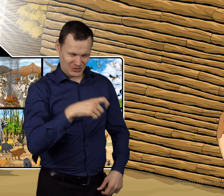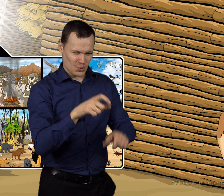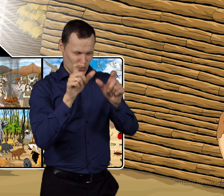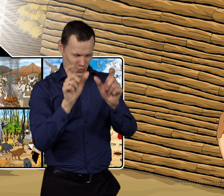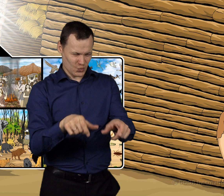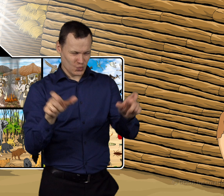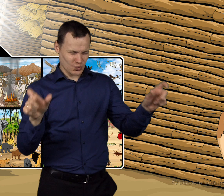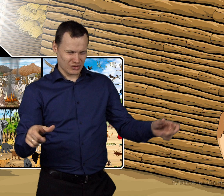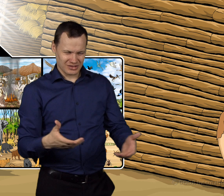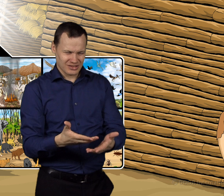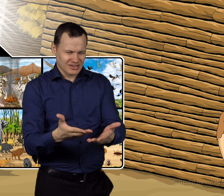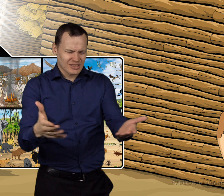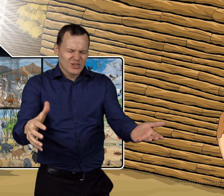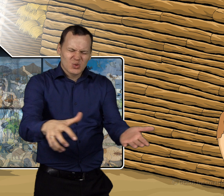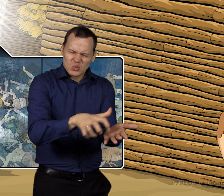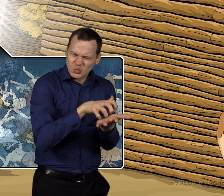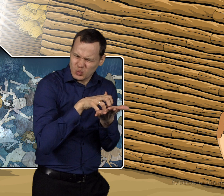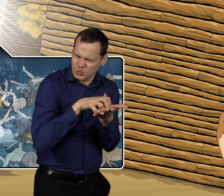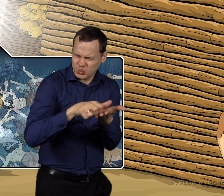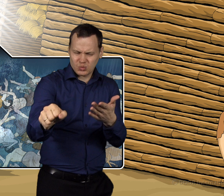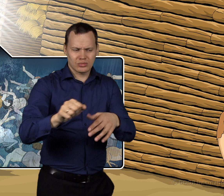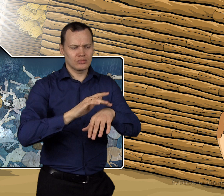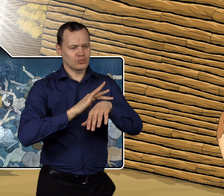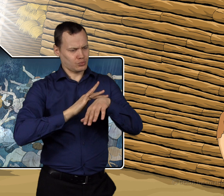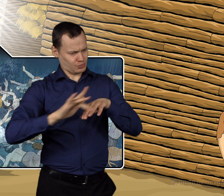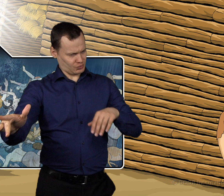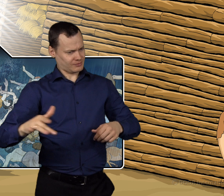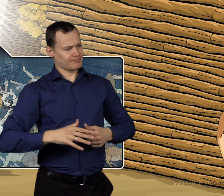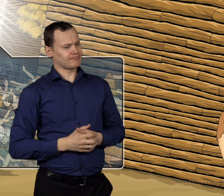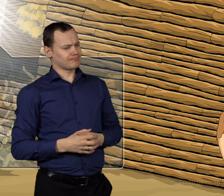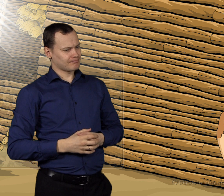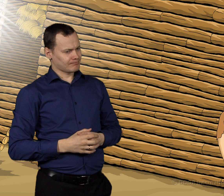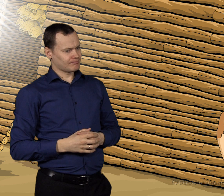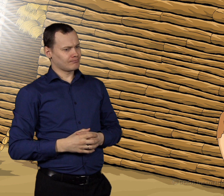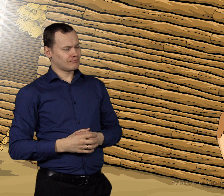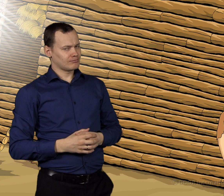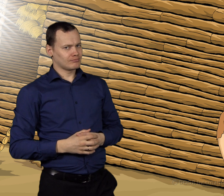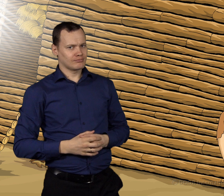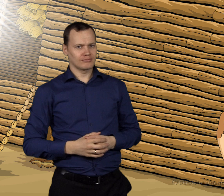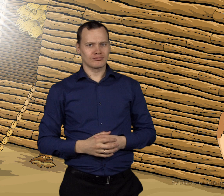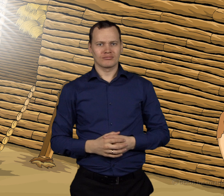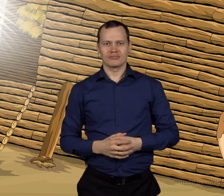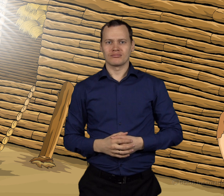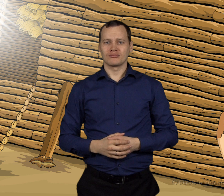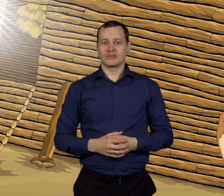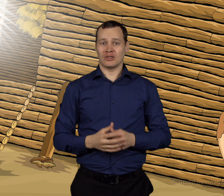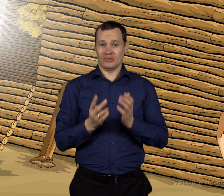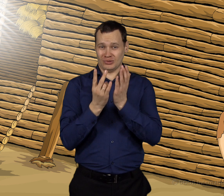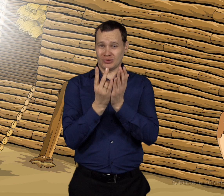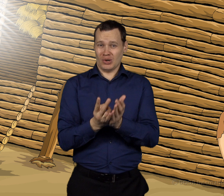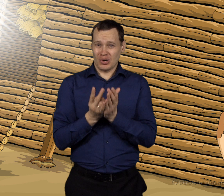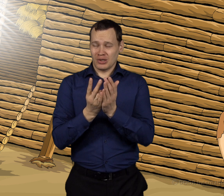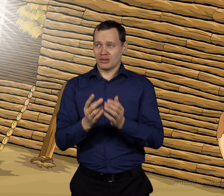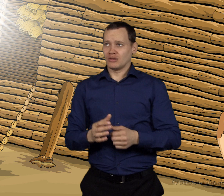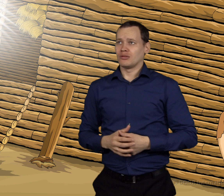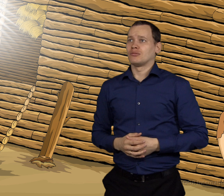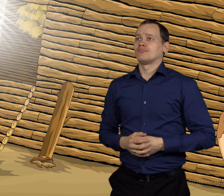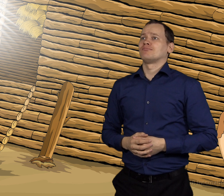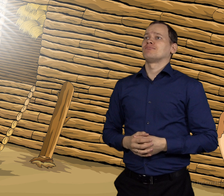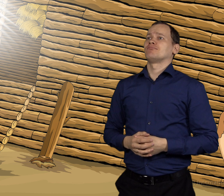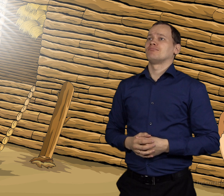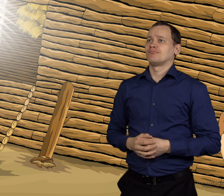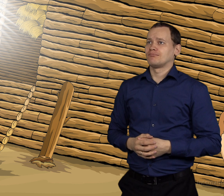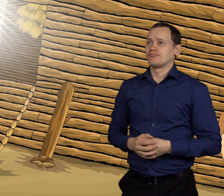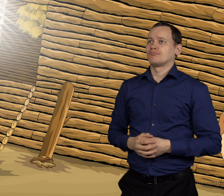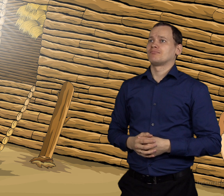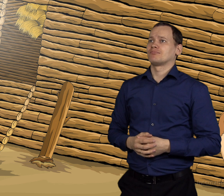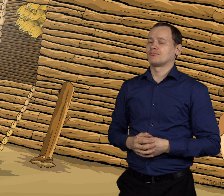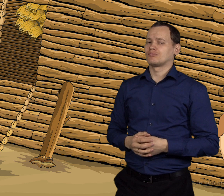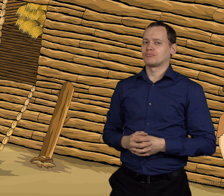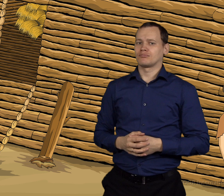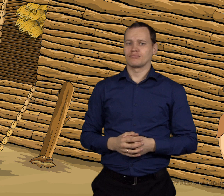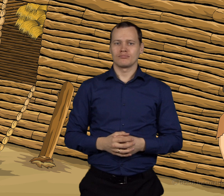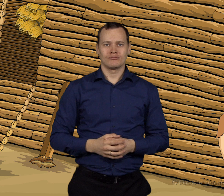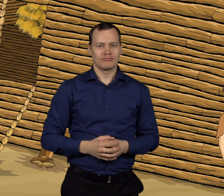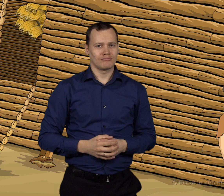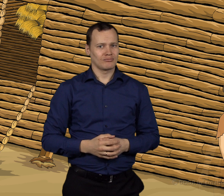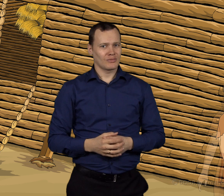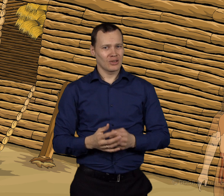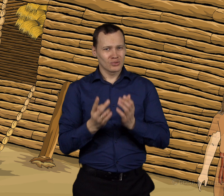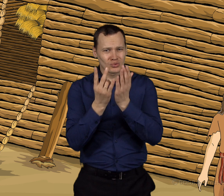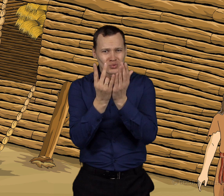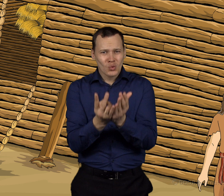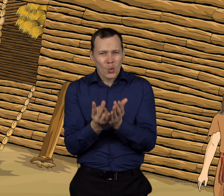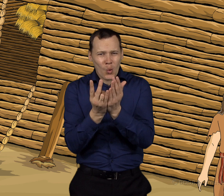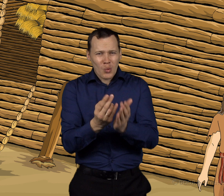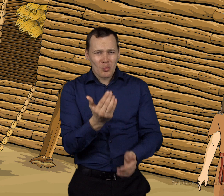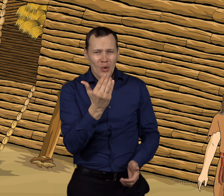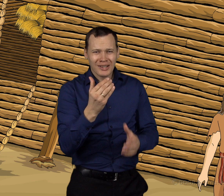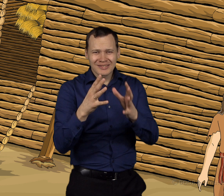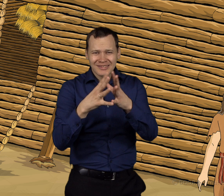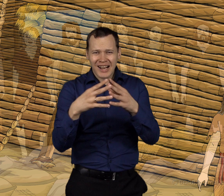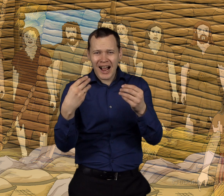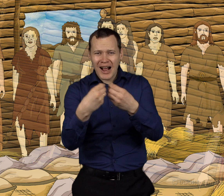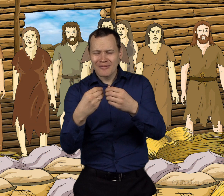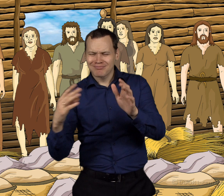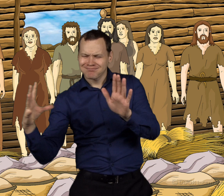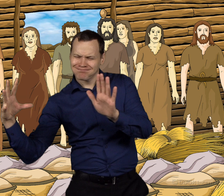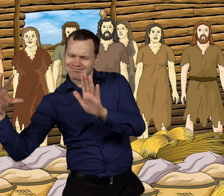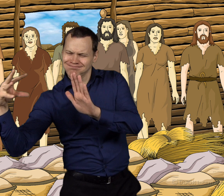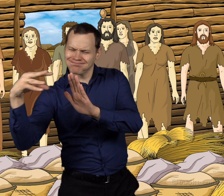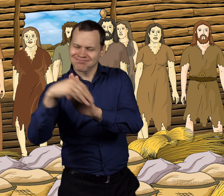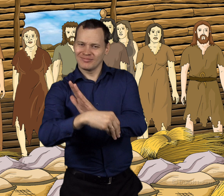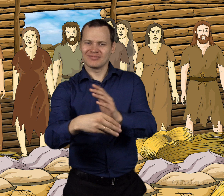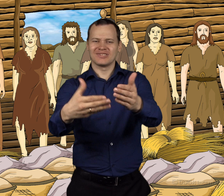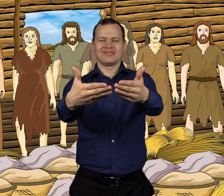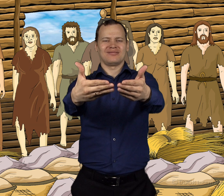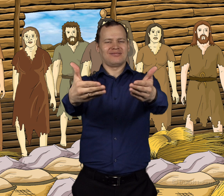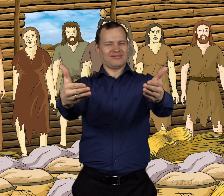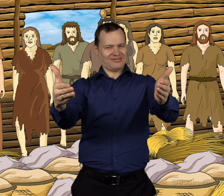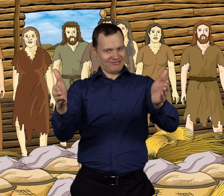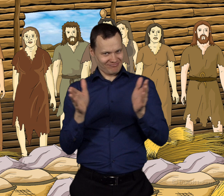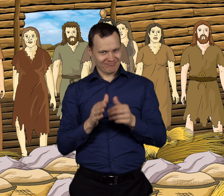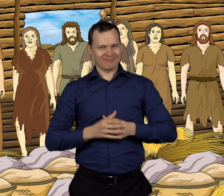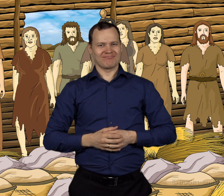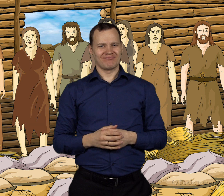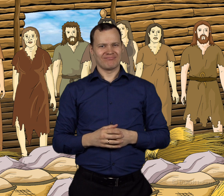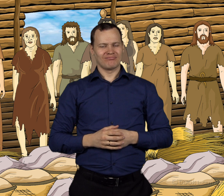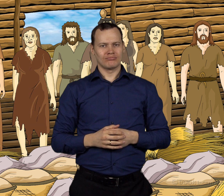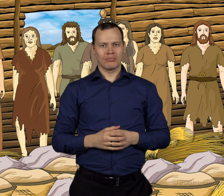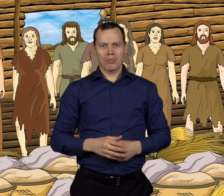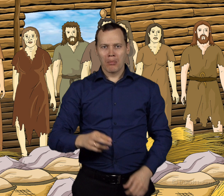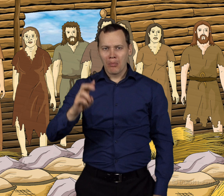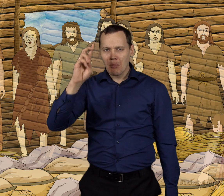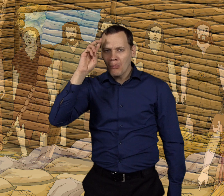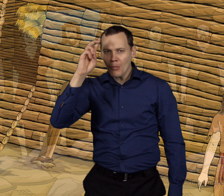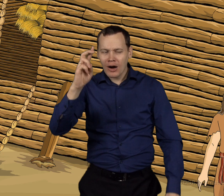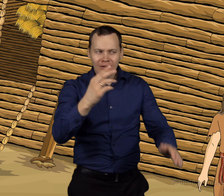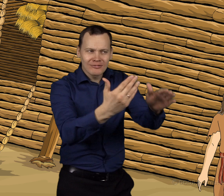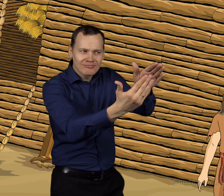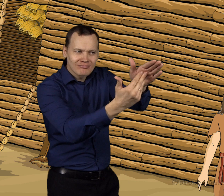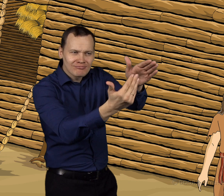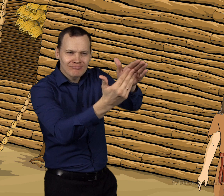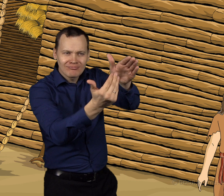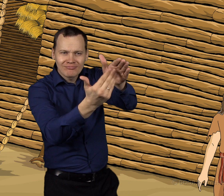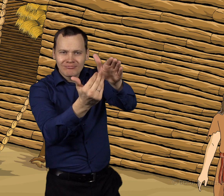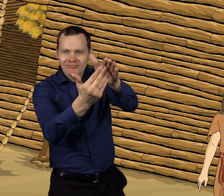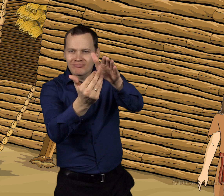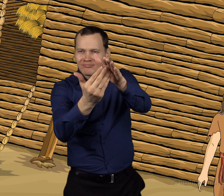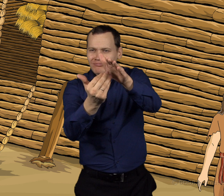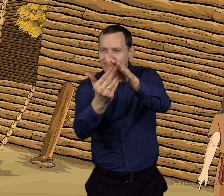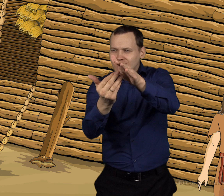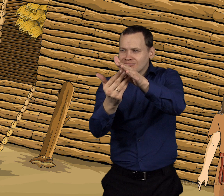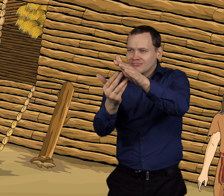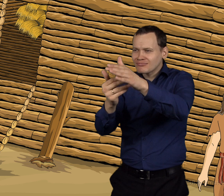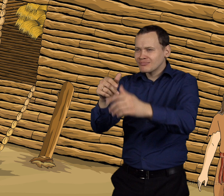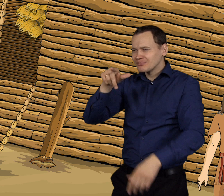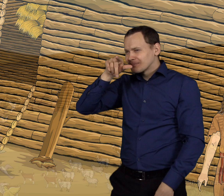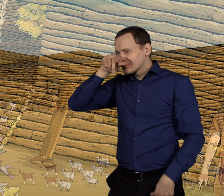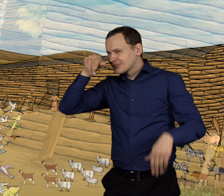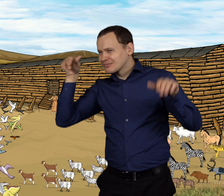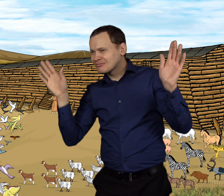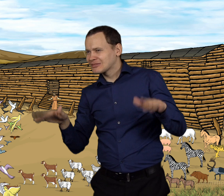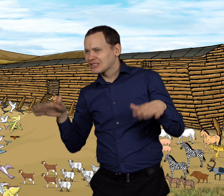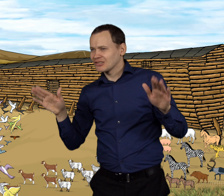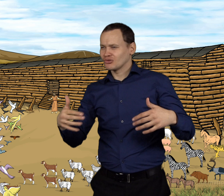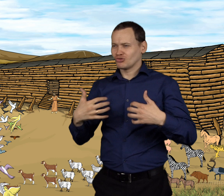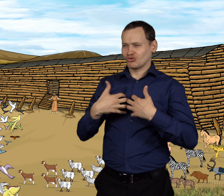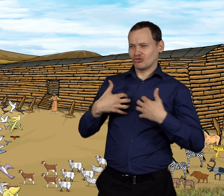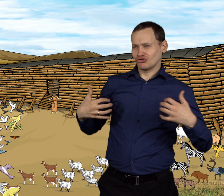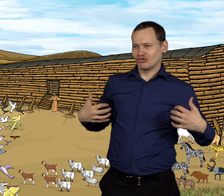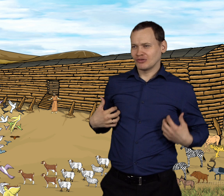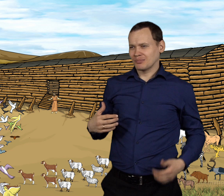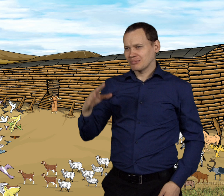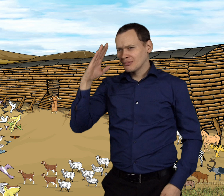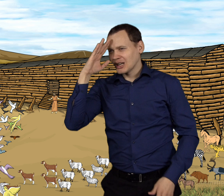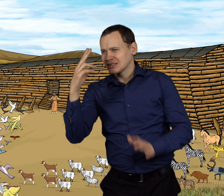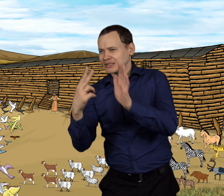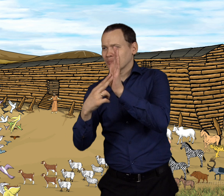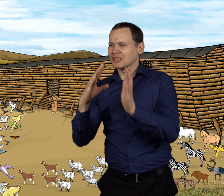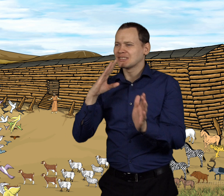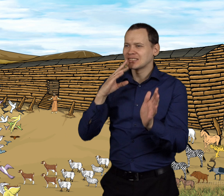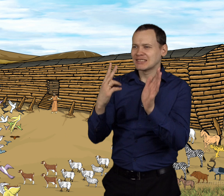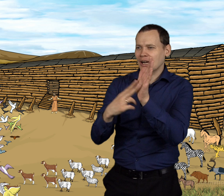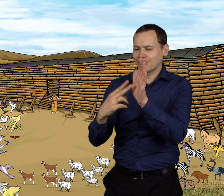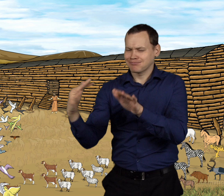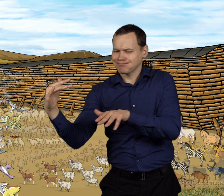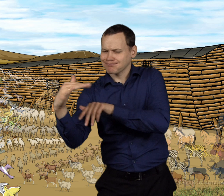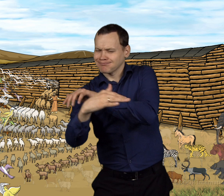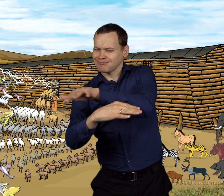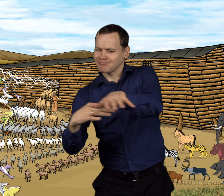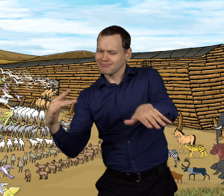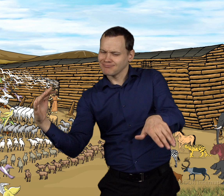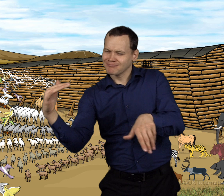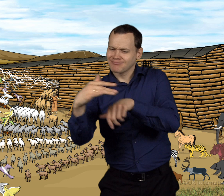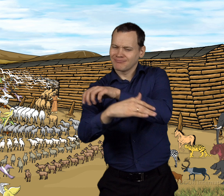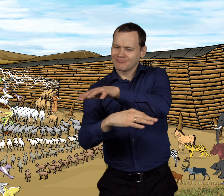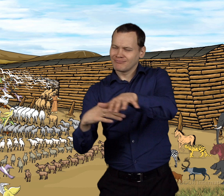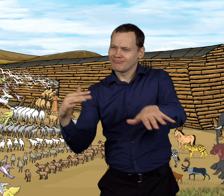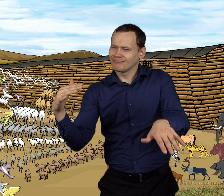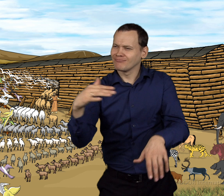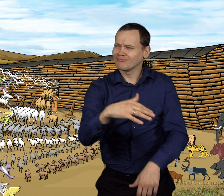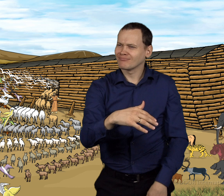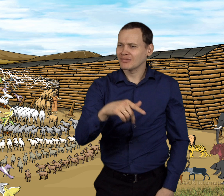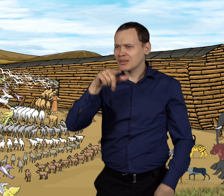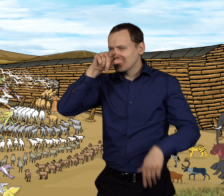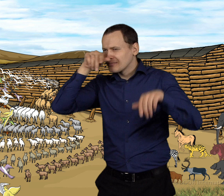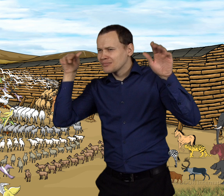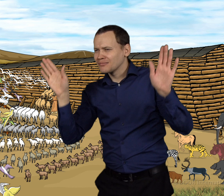And Noah and his wife, with his sons and their wives, entered the ark to escape the waters of the flood. The clean and unclean animals, the birds, and everything that crawls along the ground came to Noah to enter the ark, two by two, male and female, as God had commanded Noah.